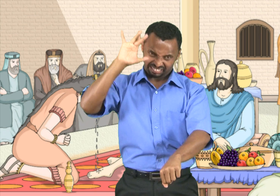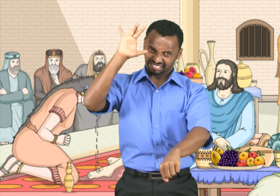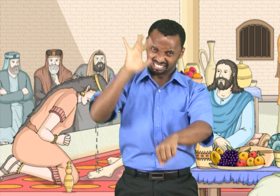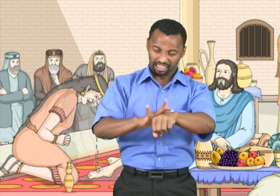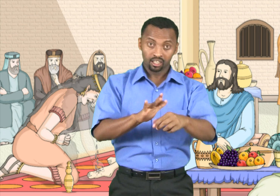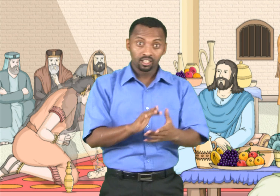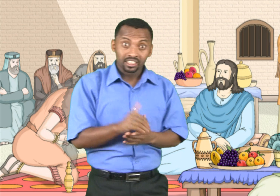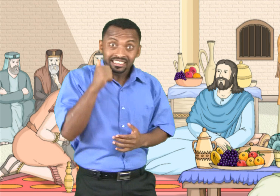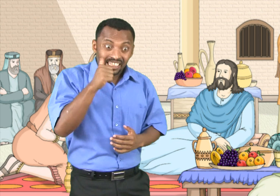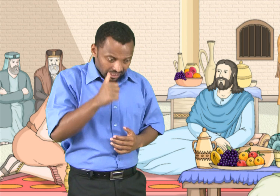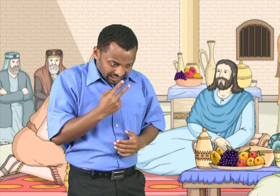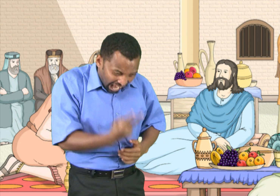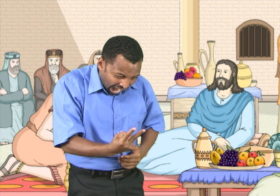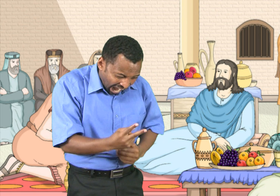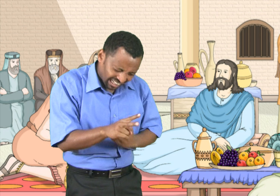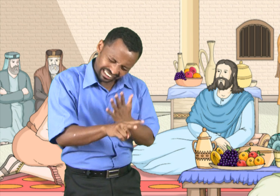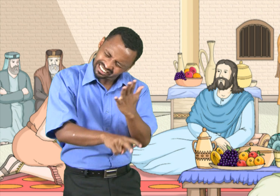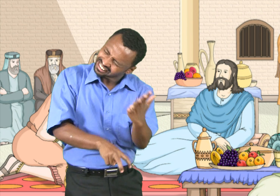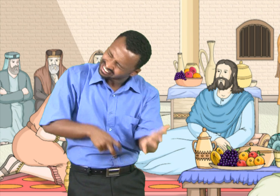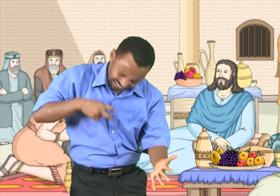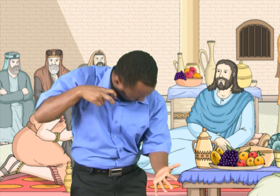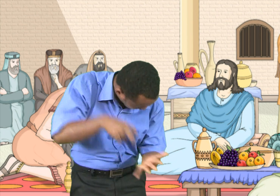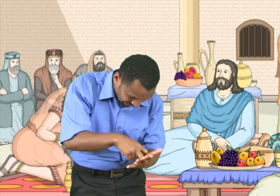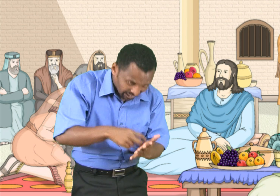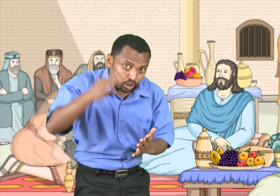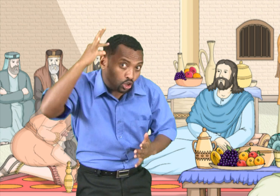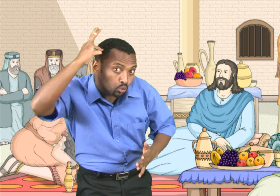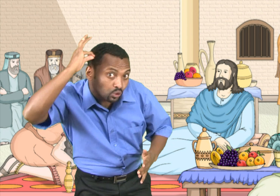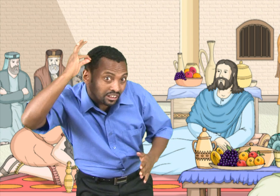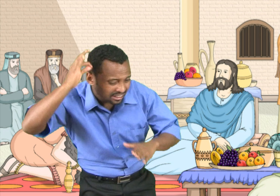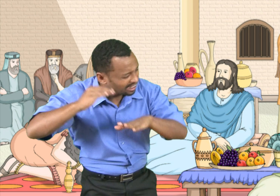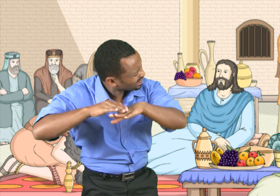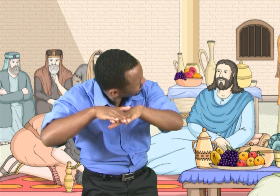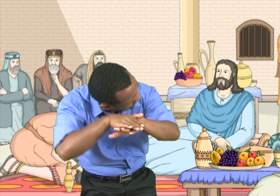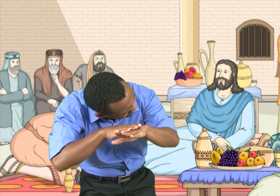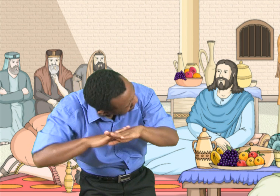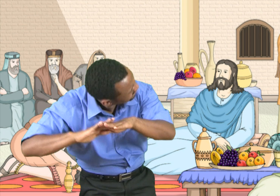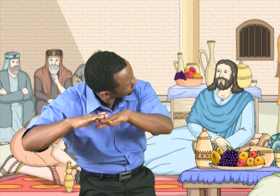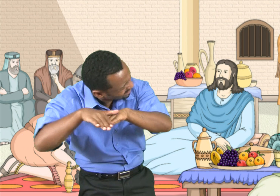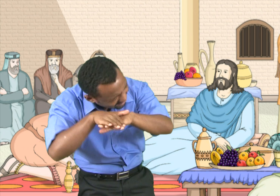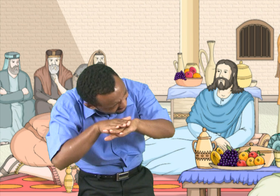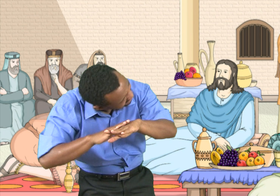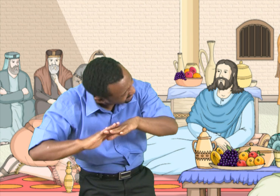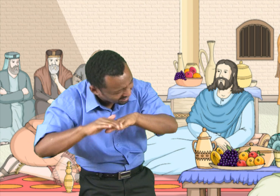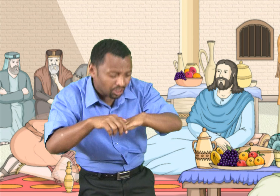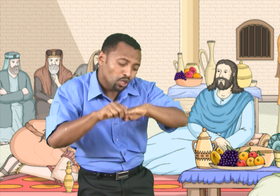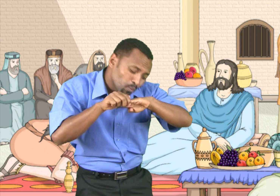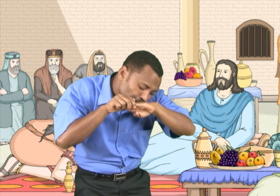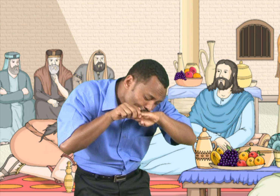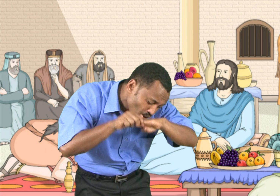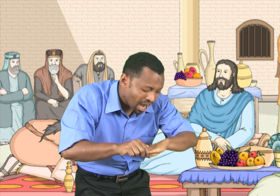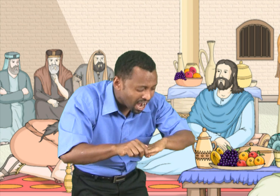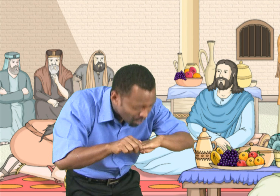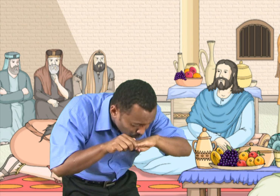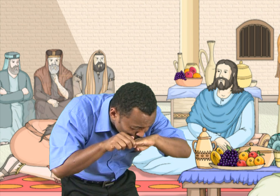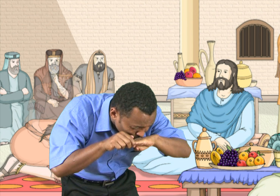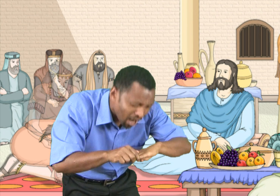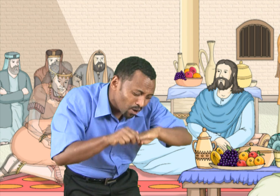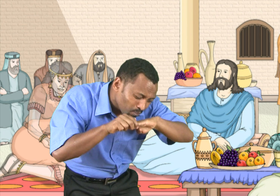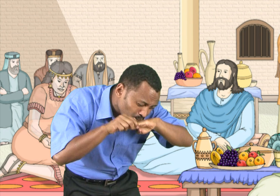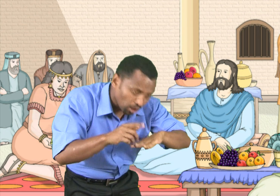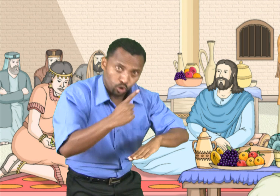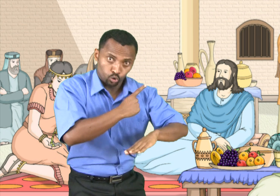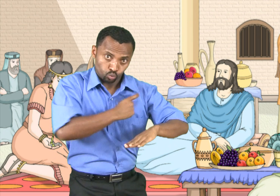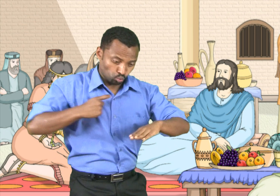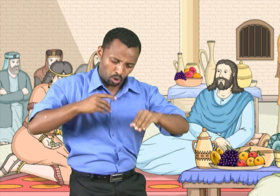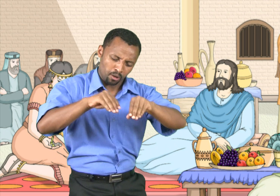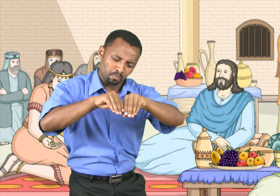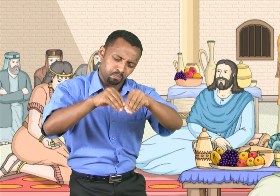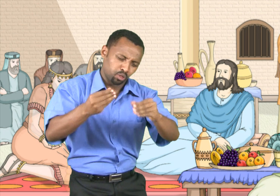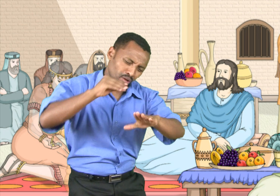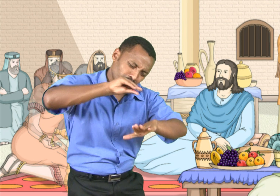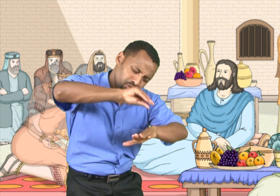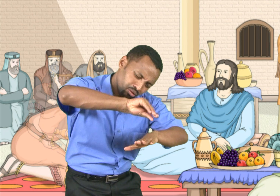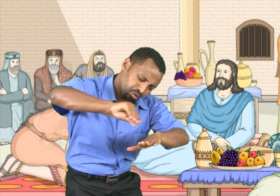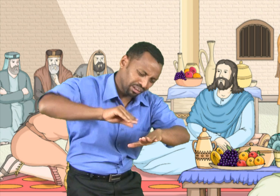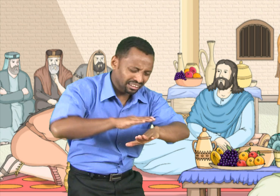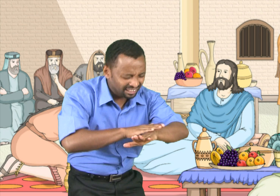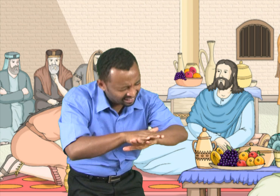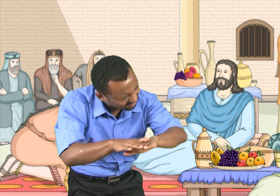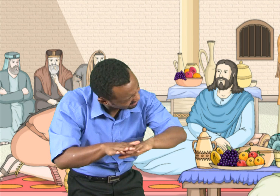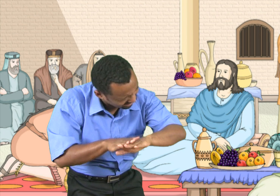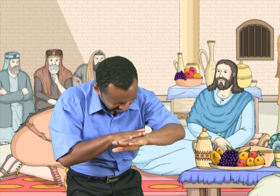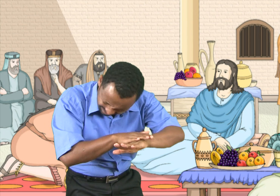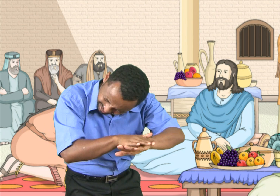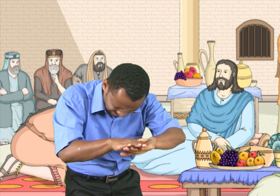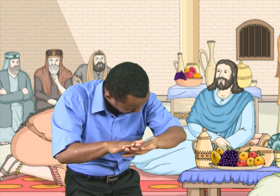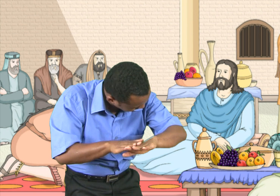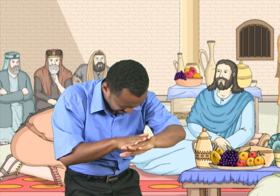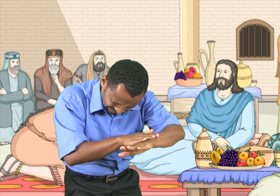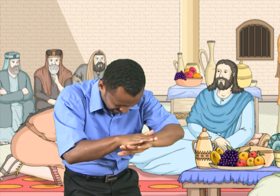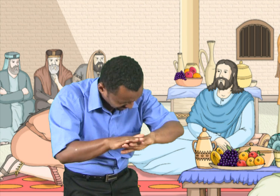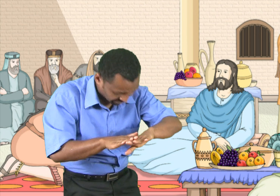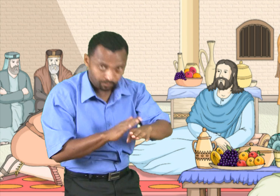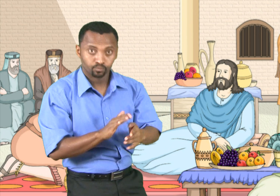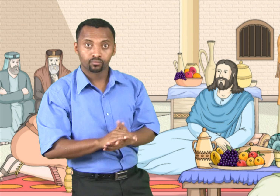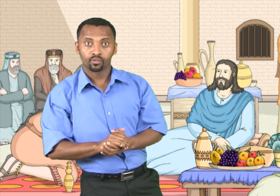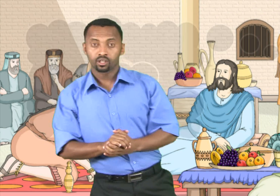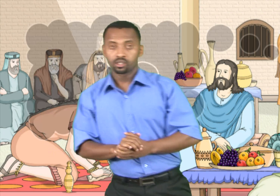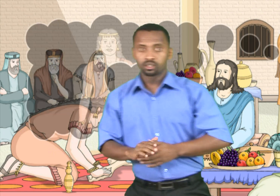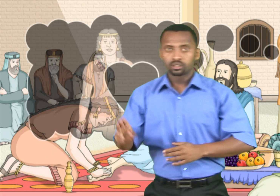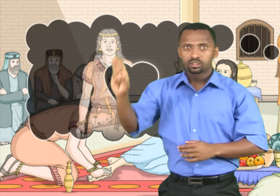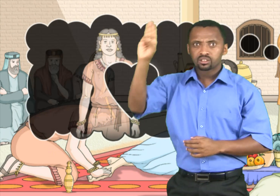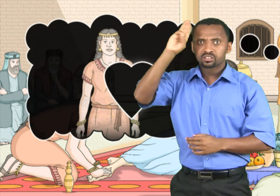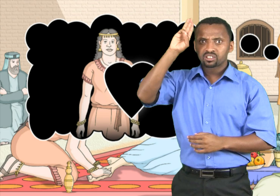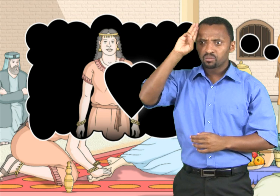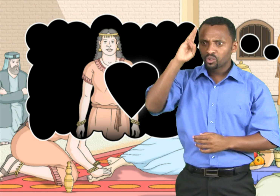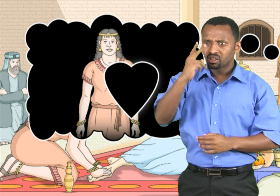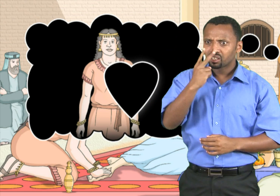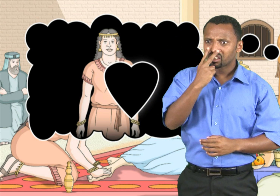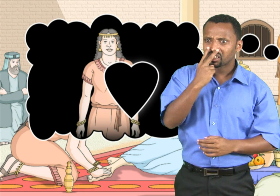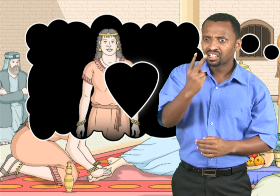Then she kissed His feet and anointed them with the perfume.